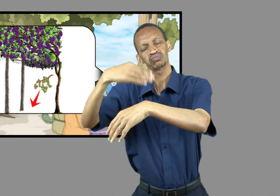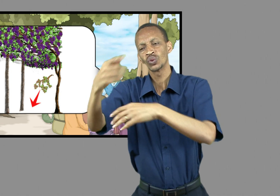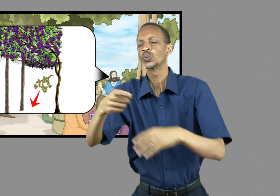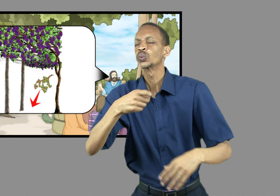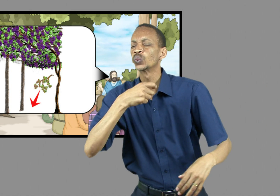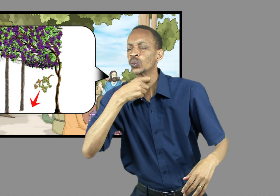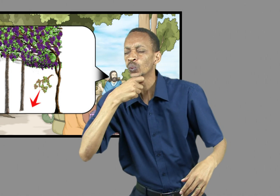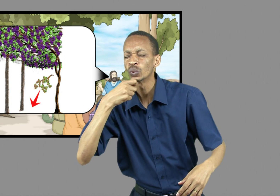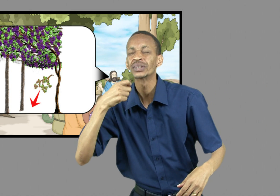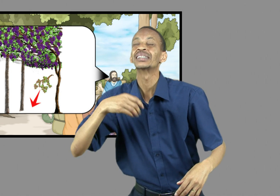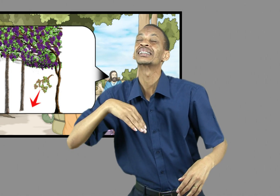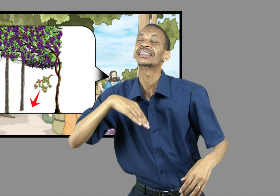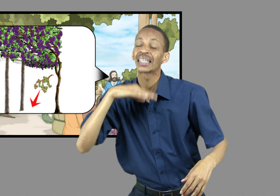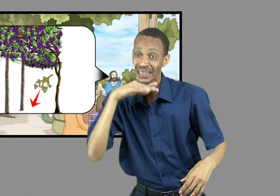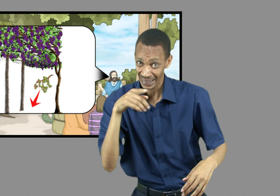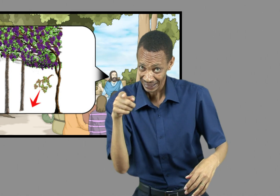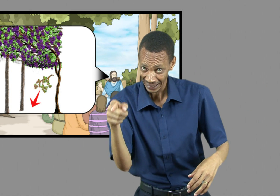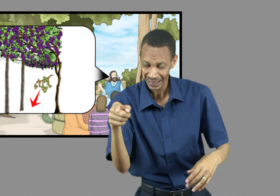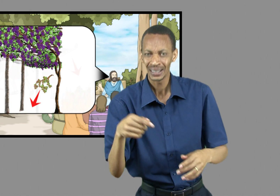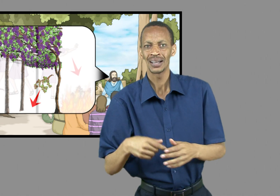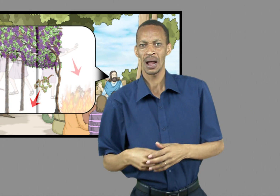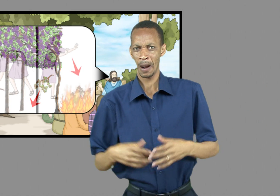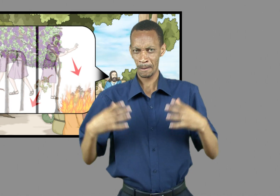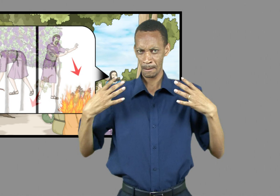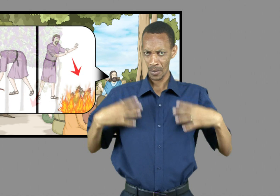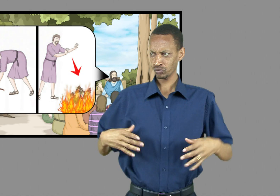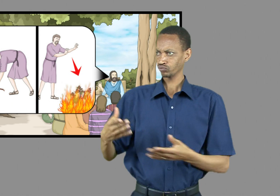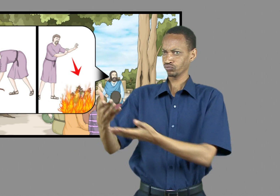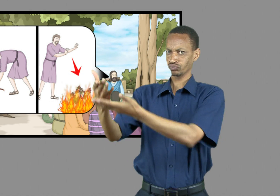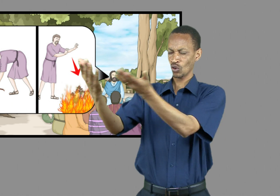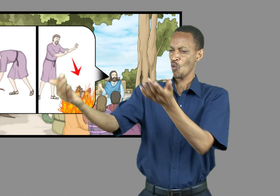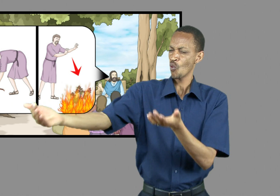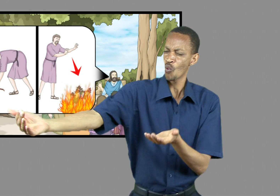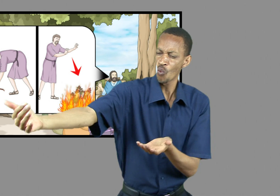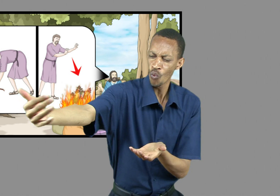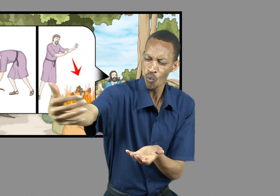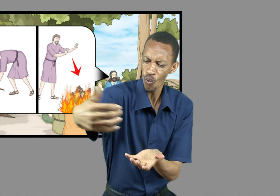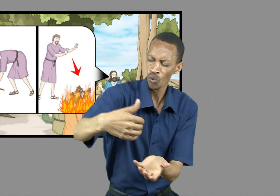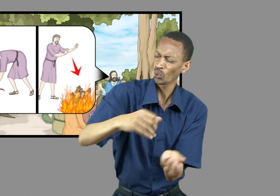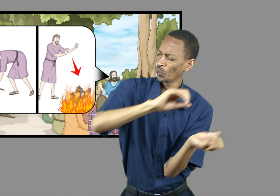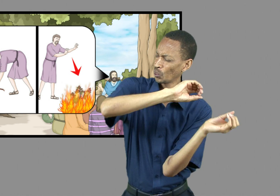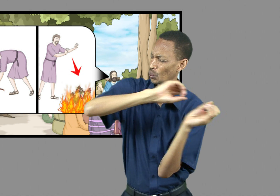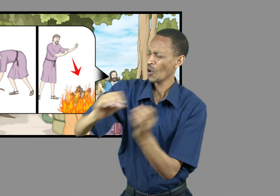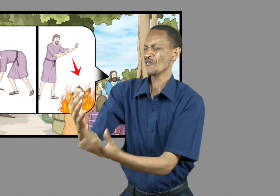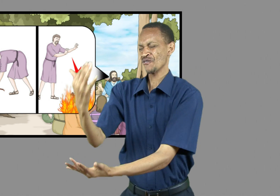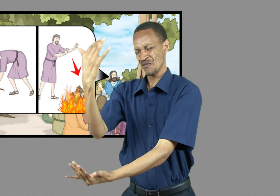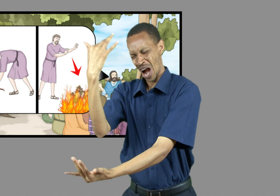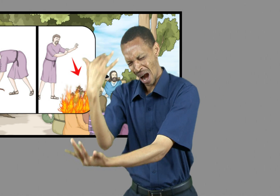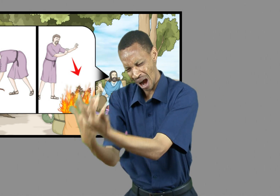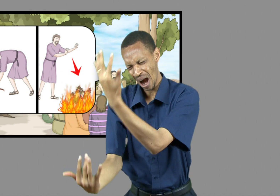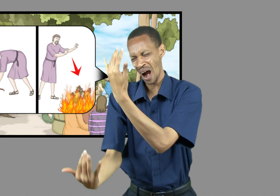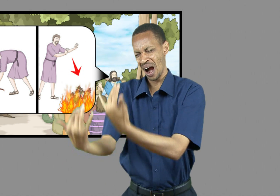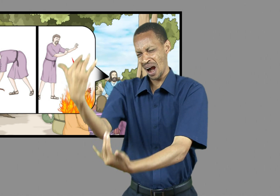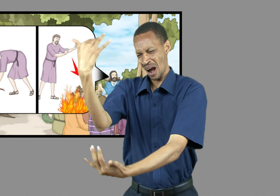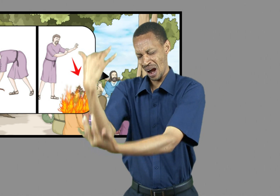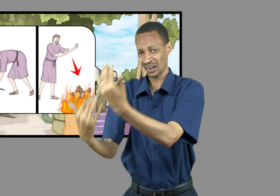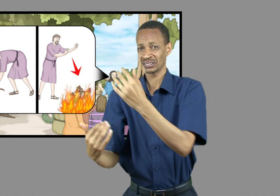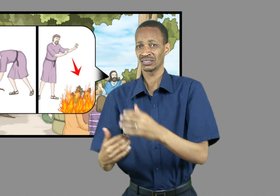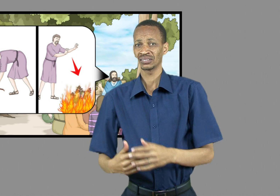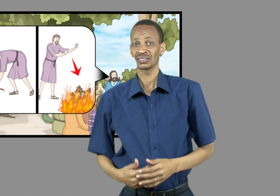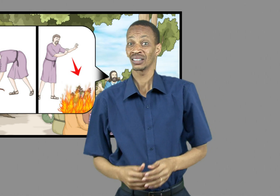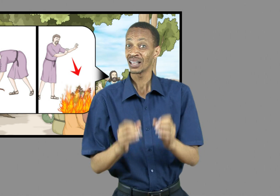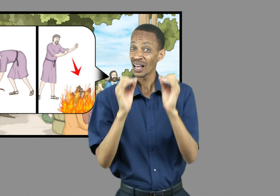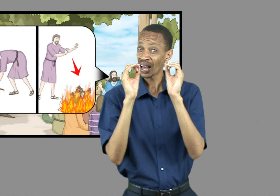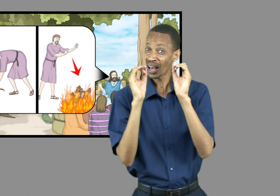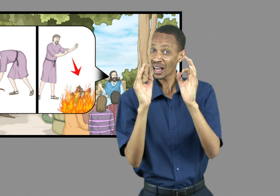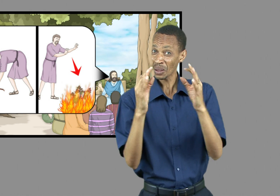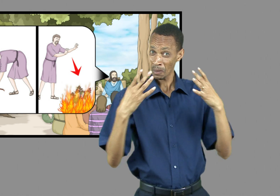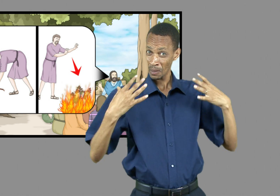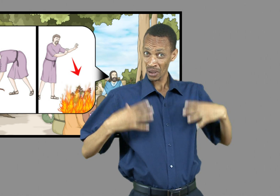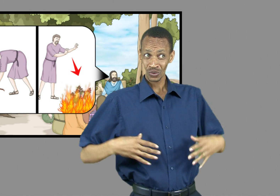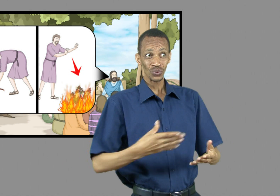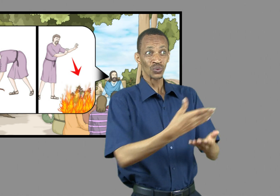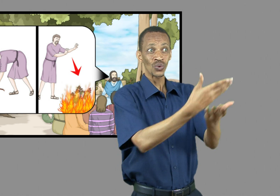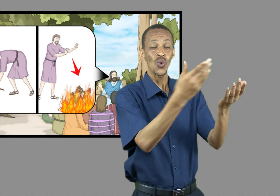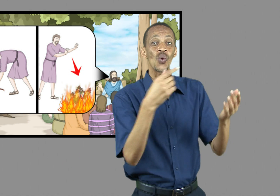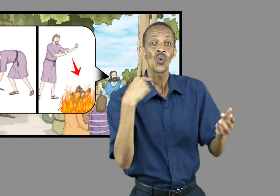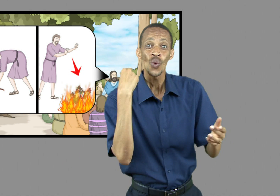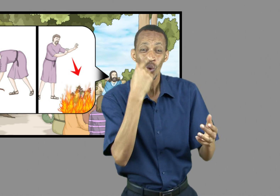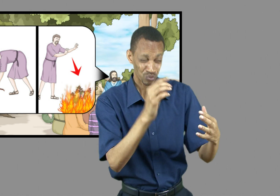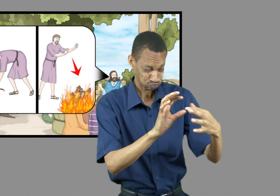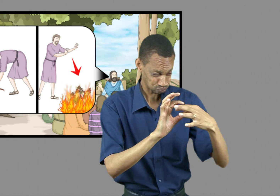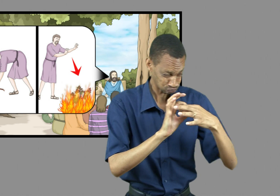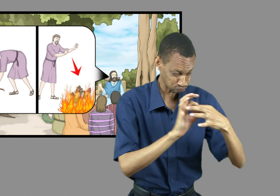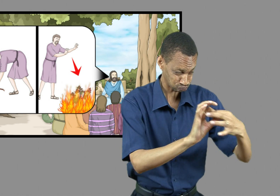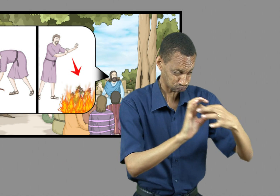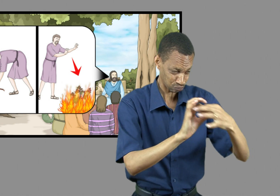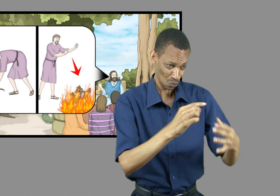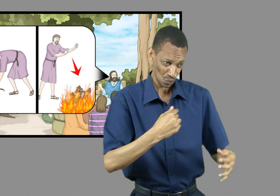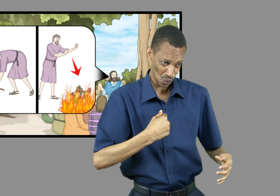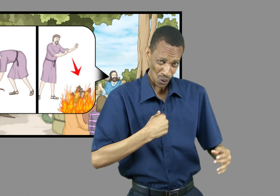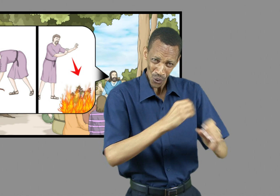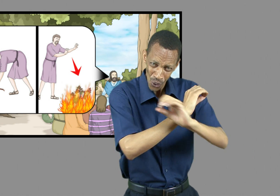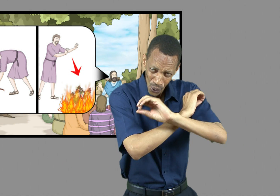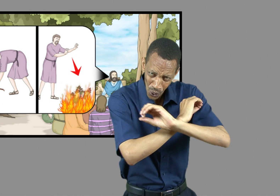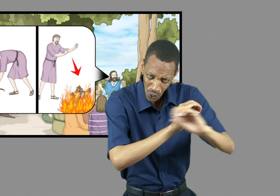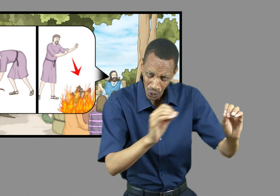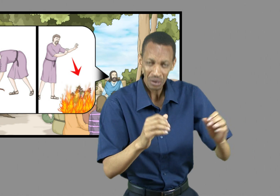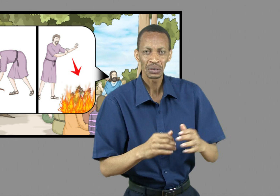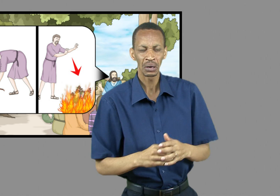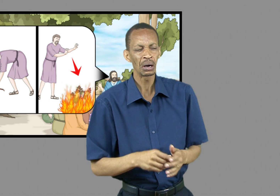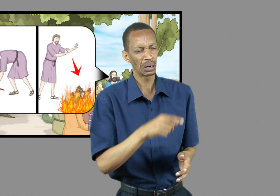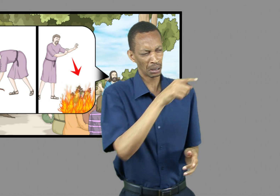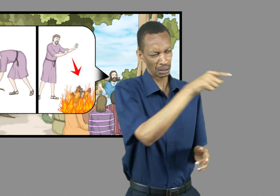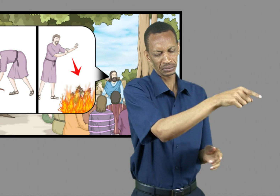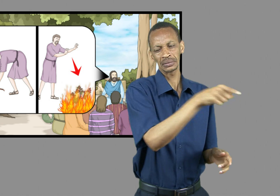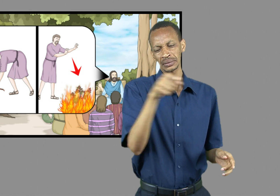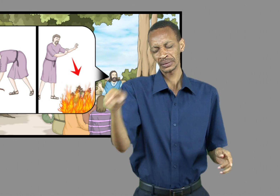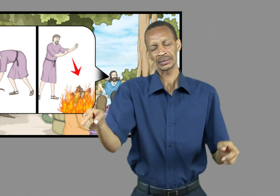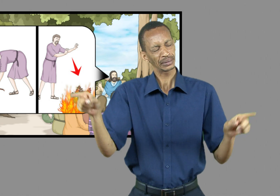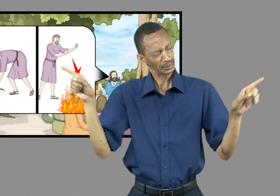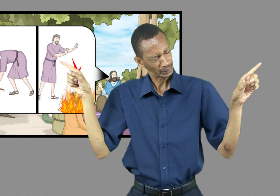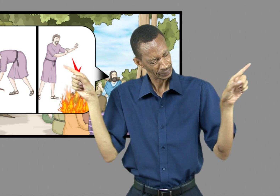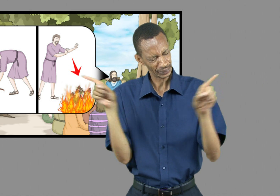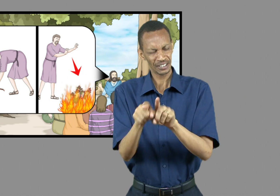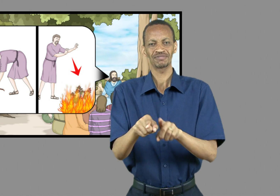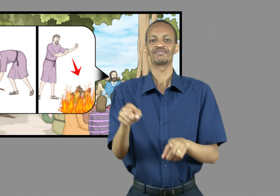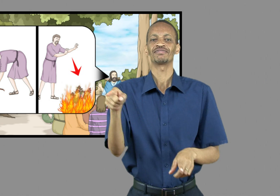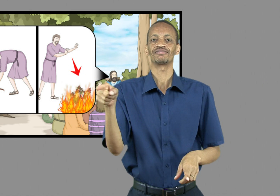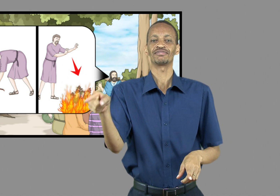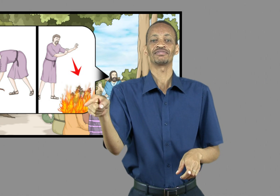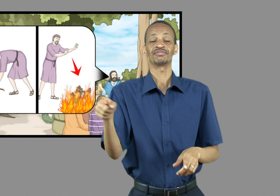Such branches are gathered up, thrown into the fire, and burned.